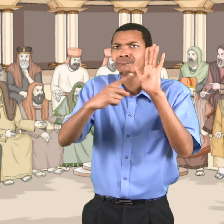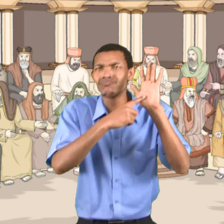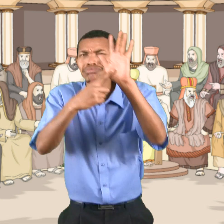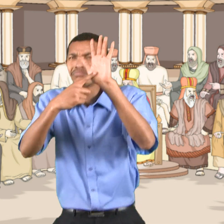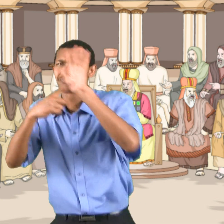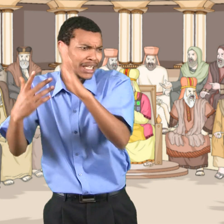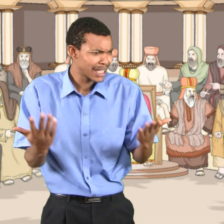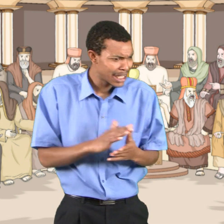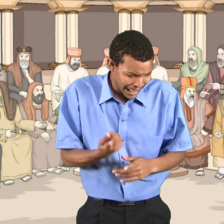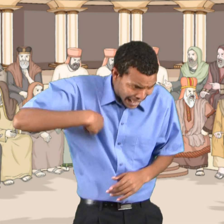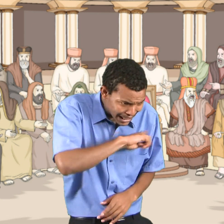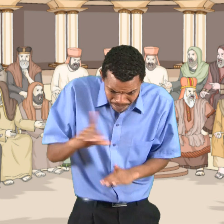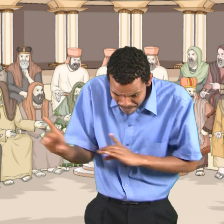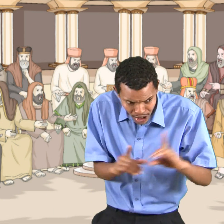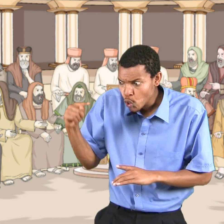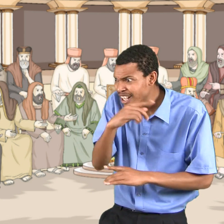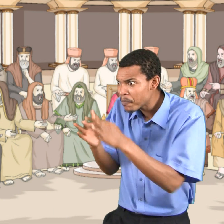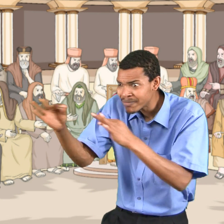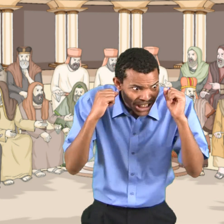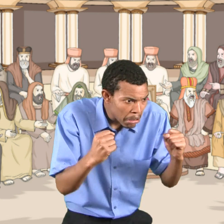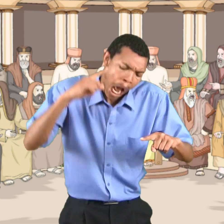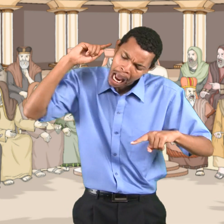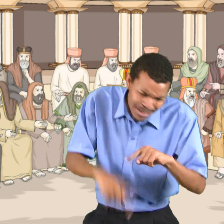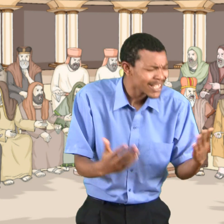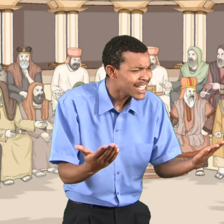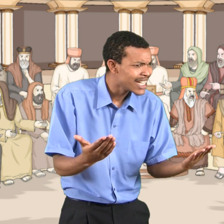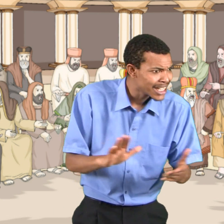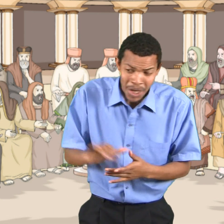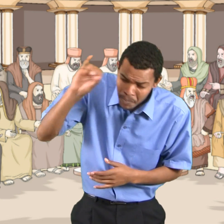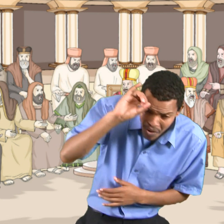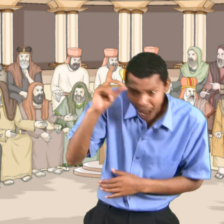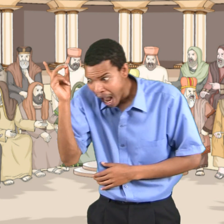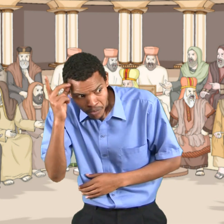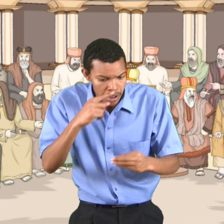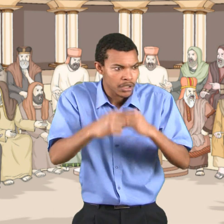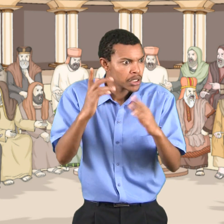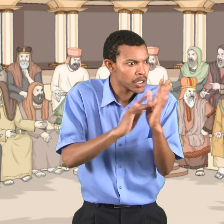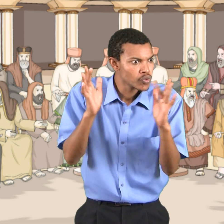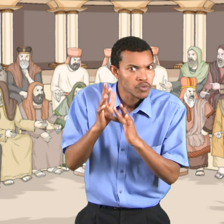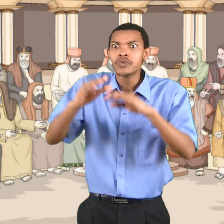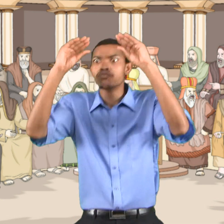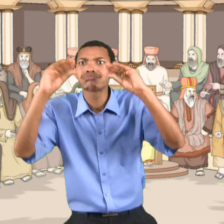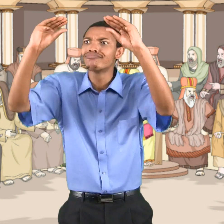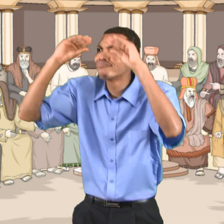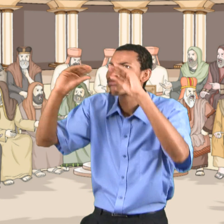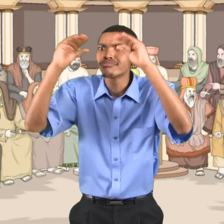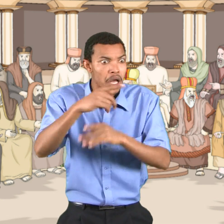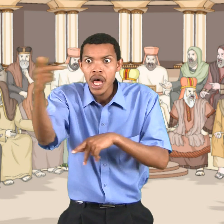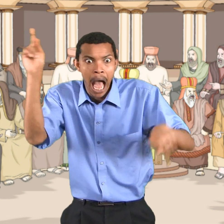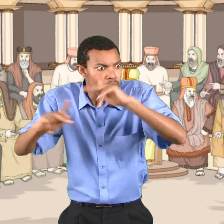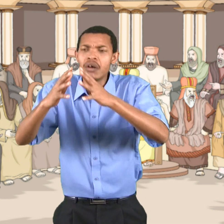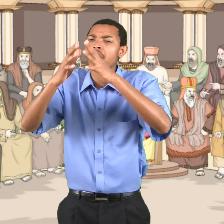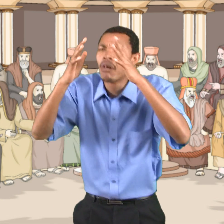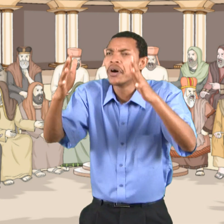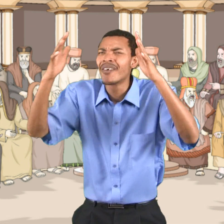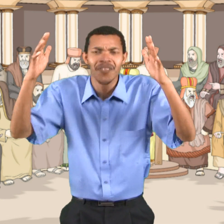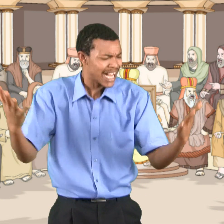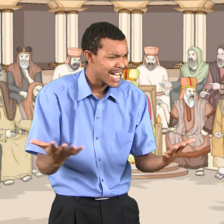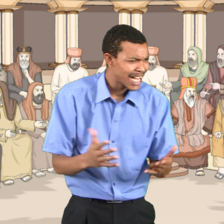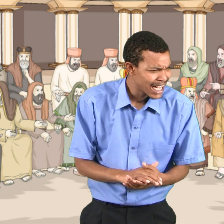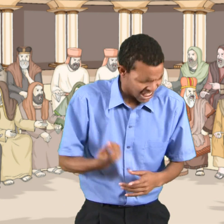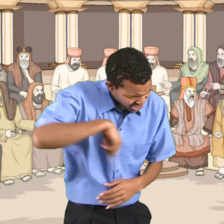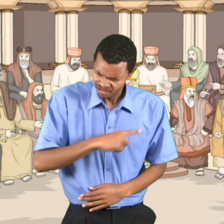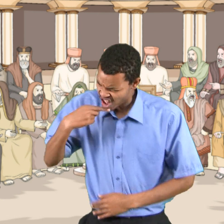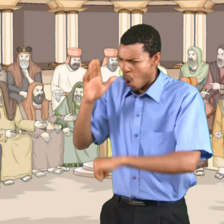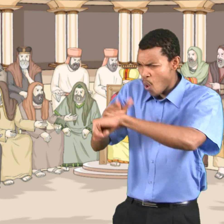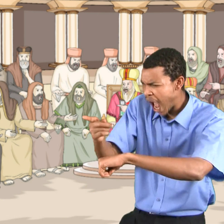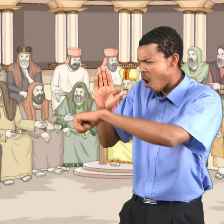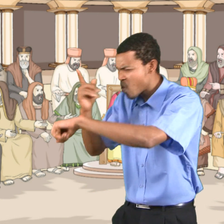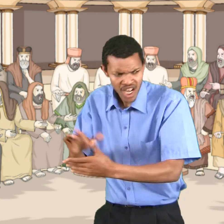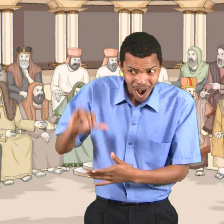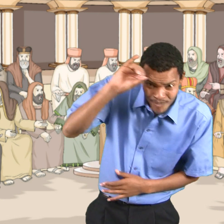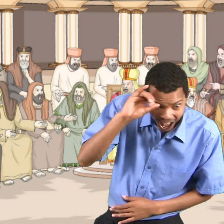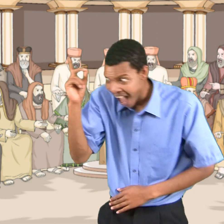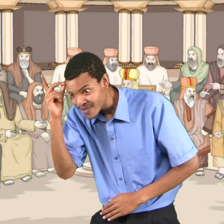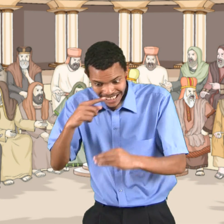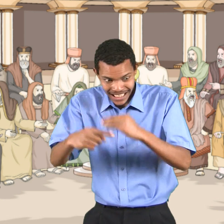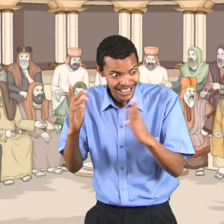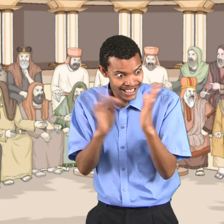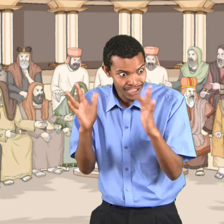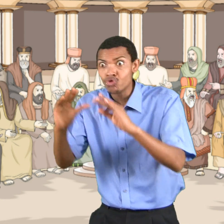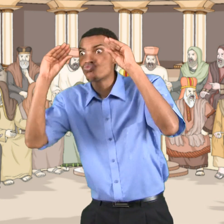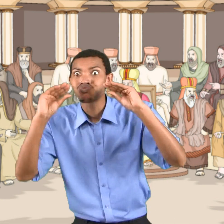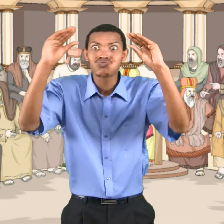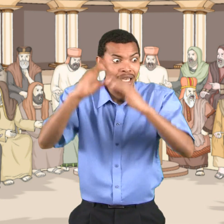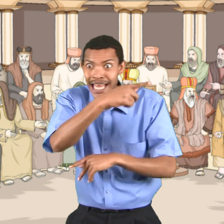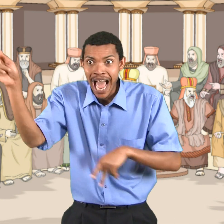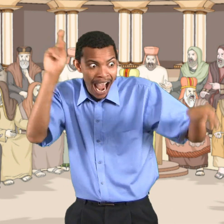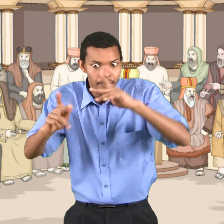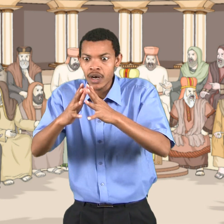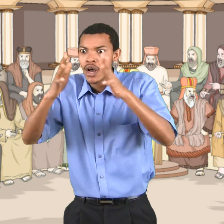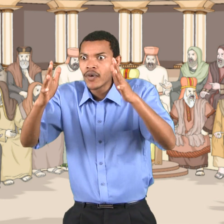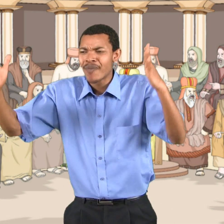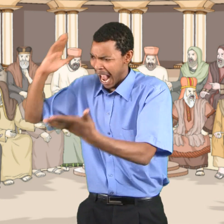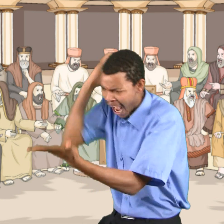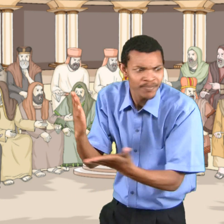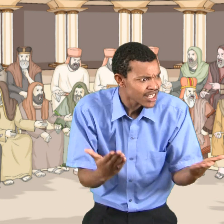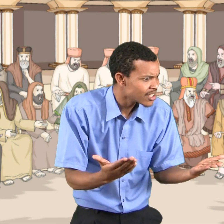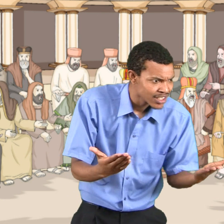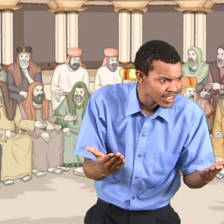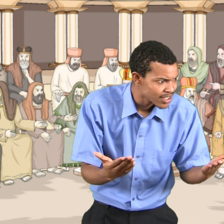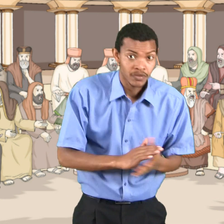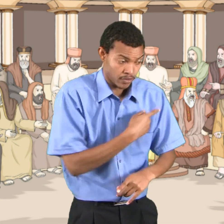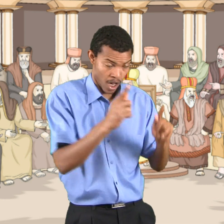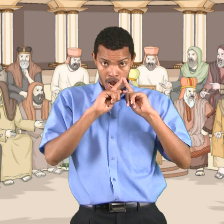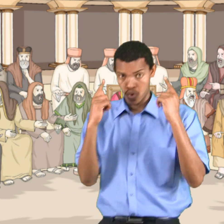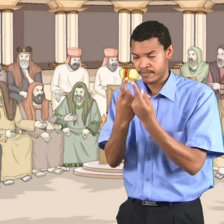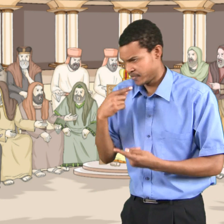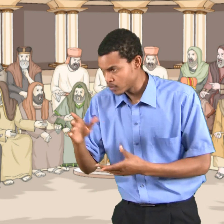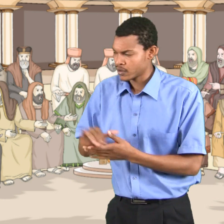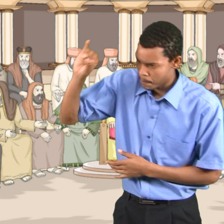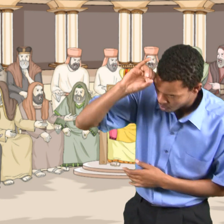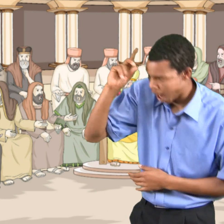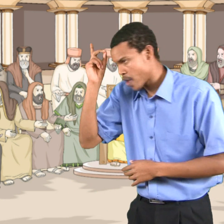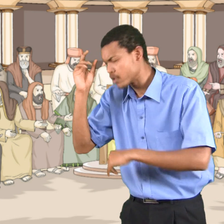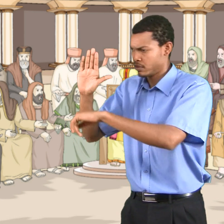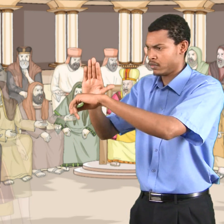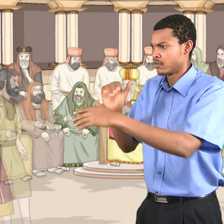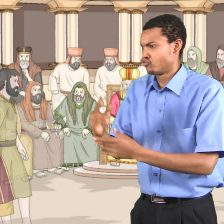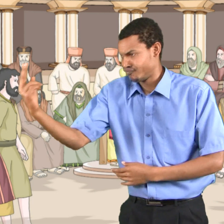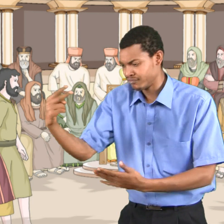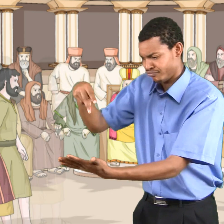But to keep this message from spreading any further among the people, we must warn them not to speak to anyone in this name.”